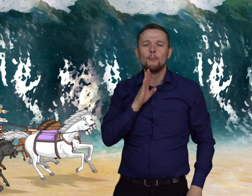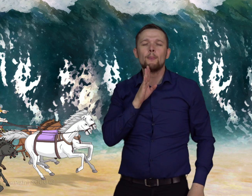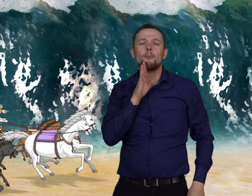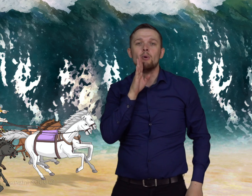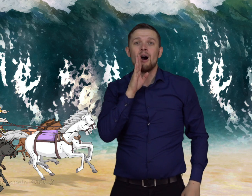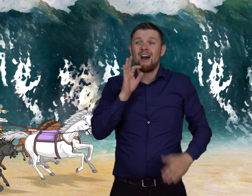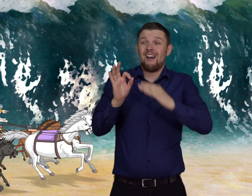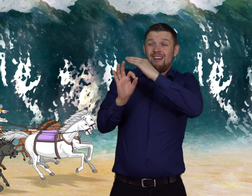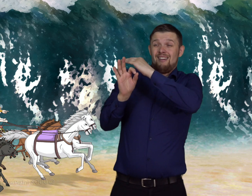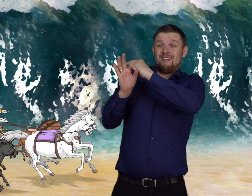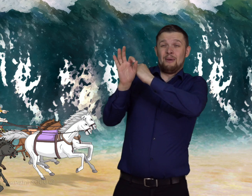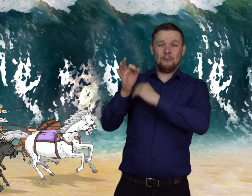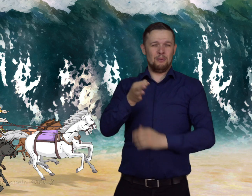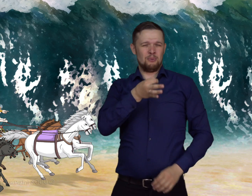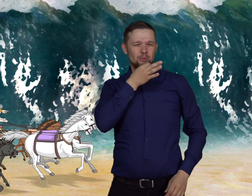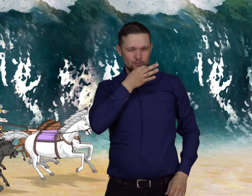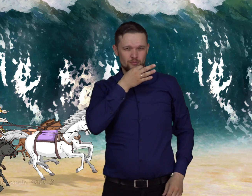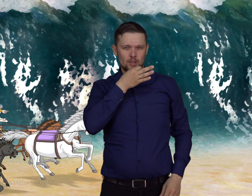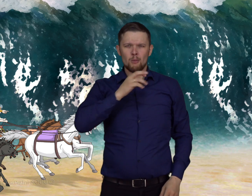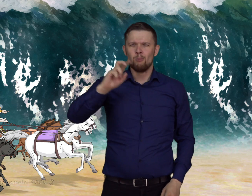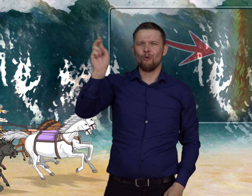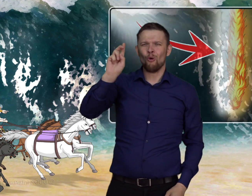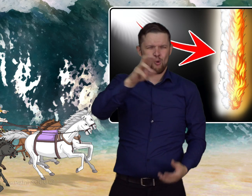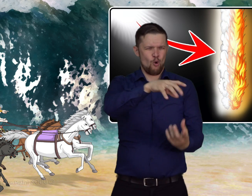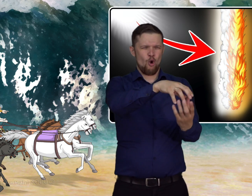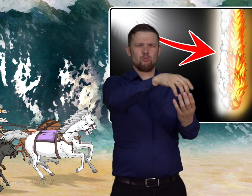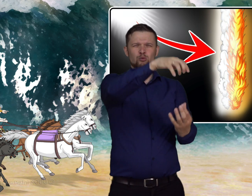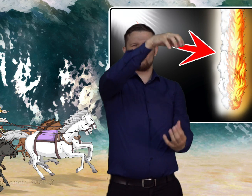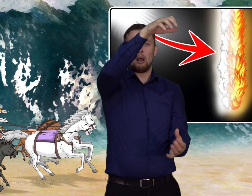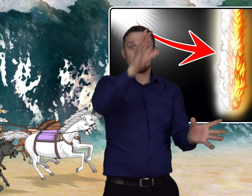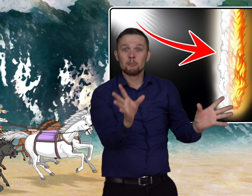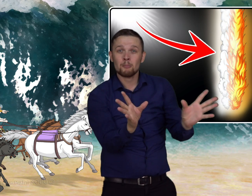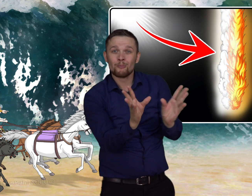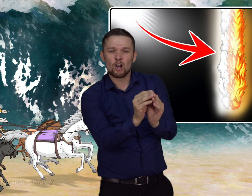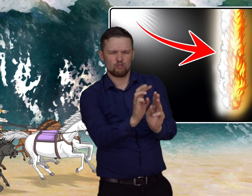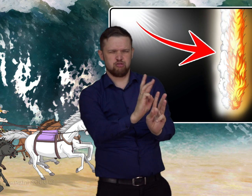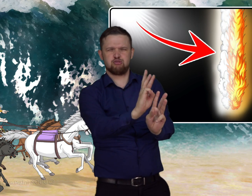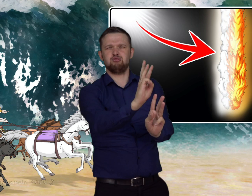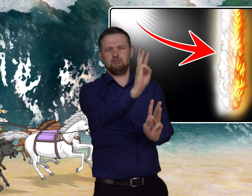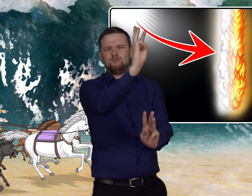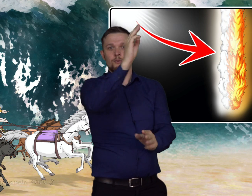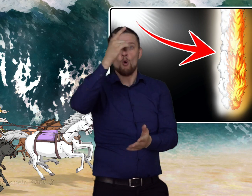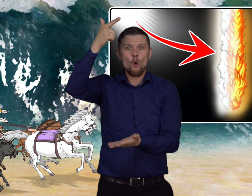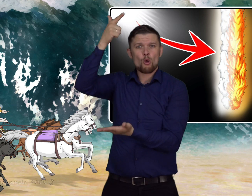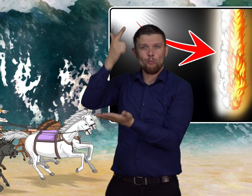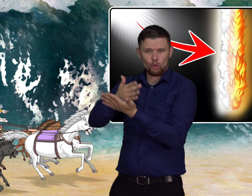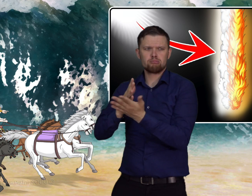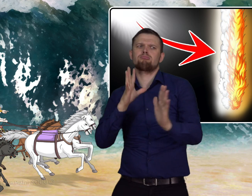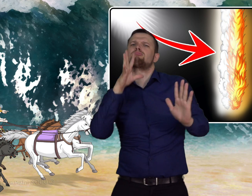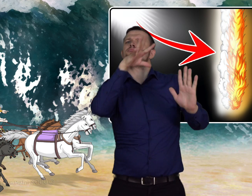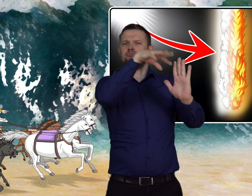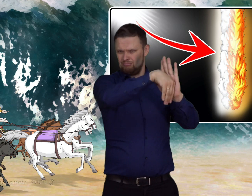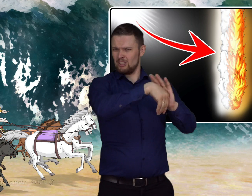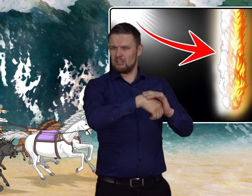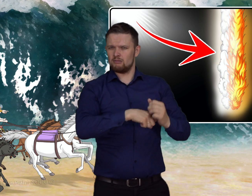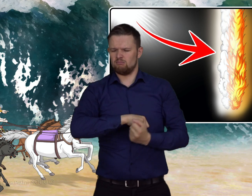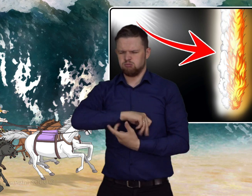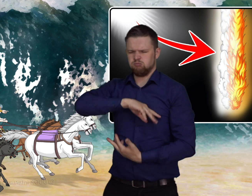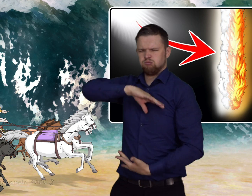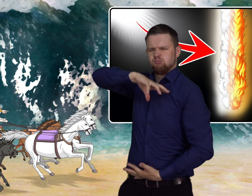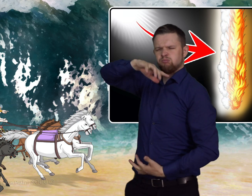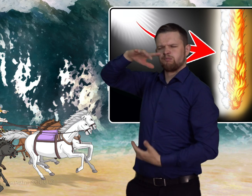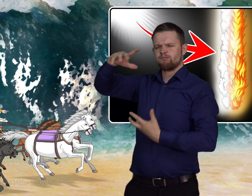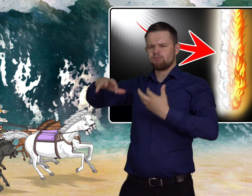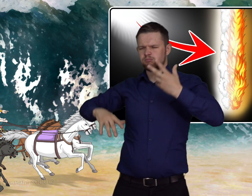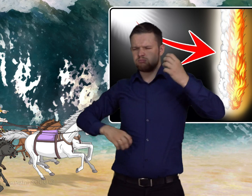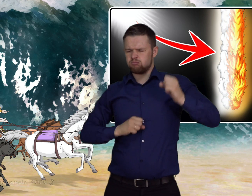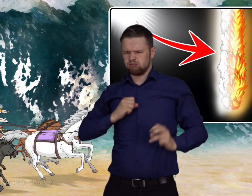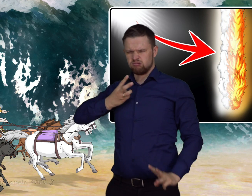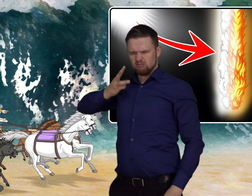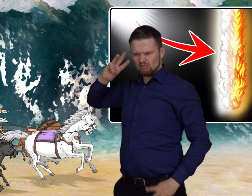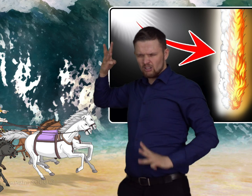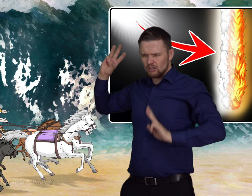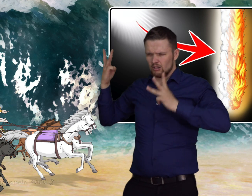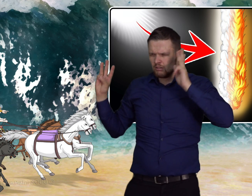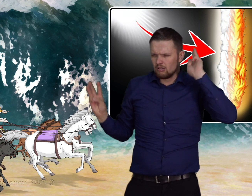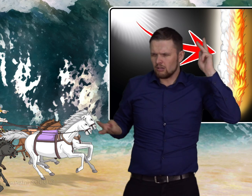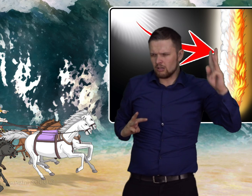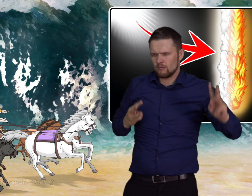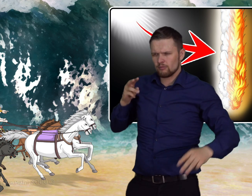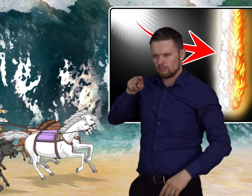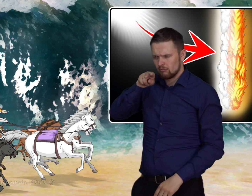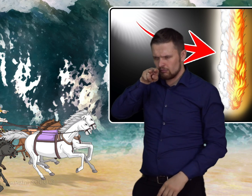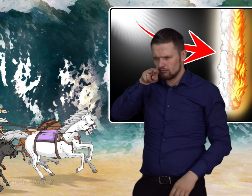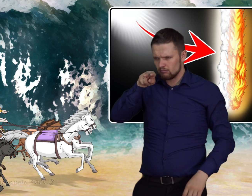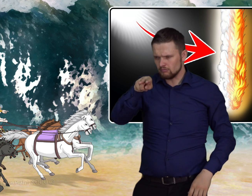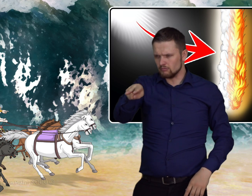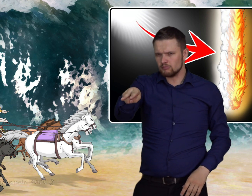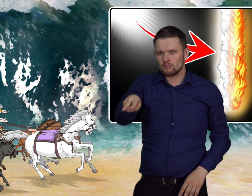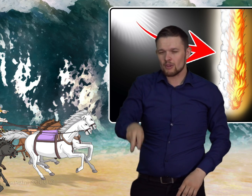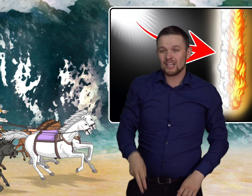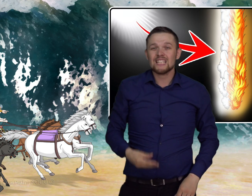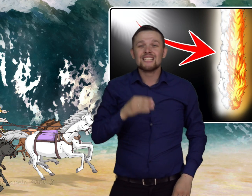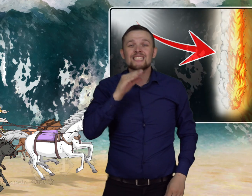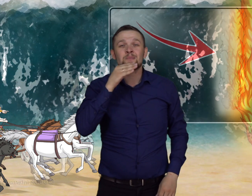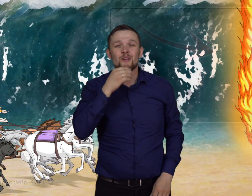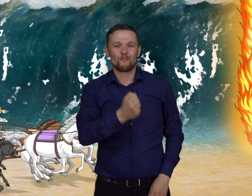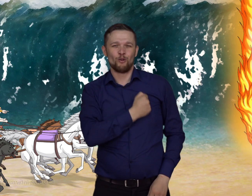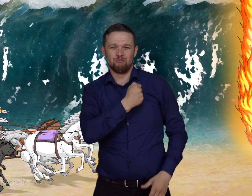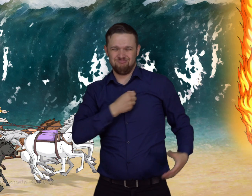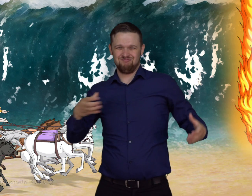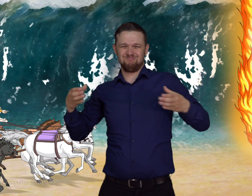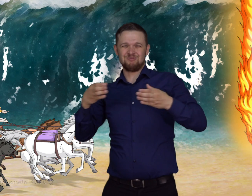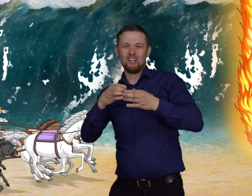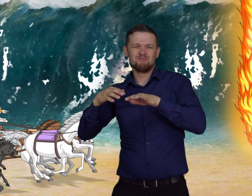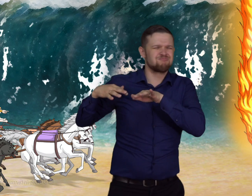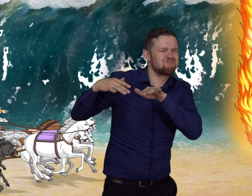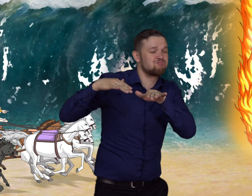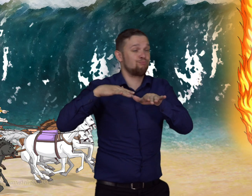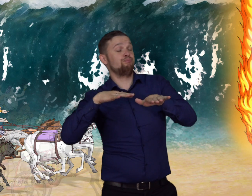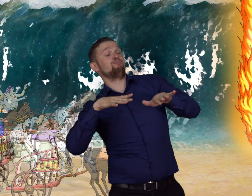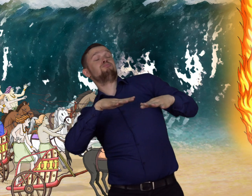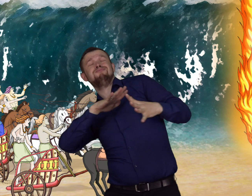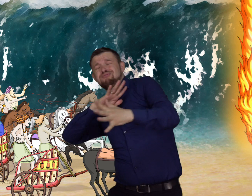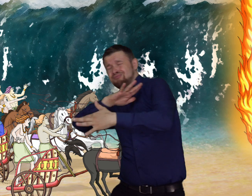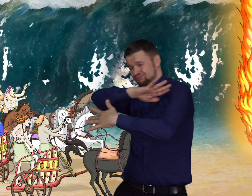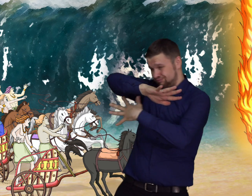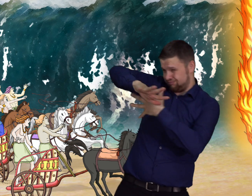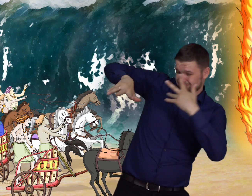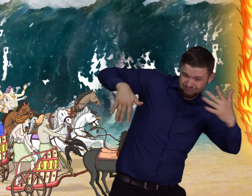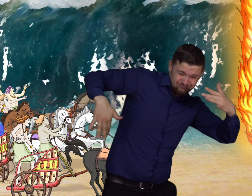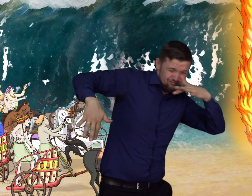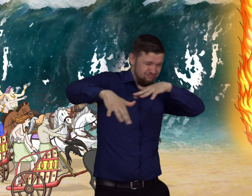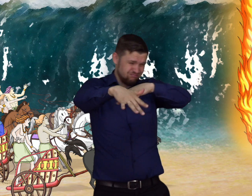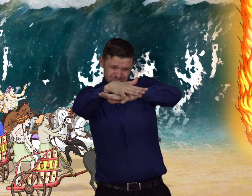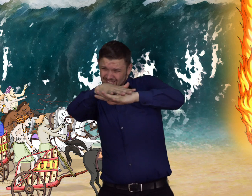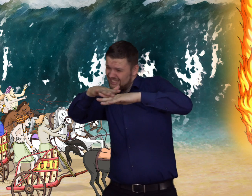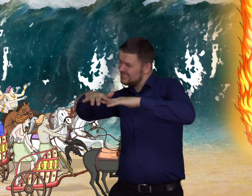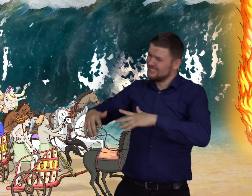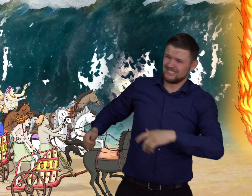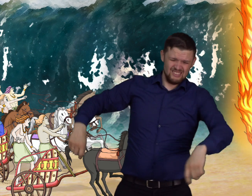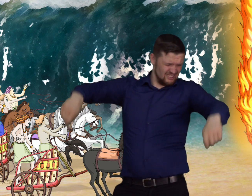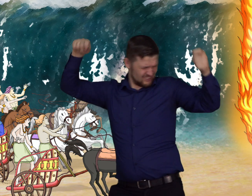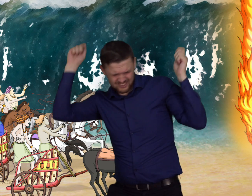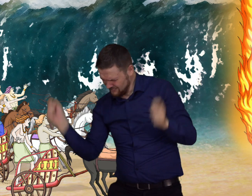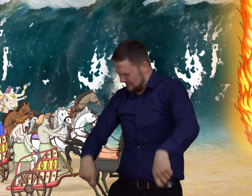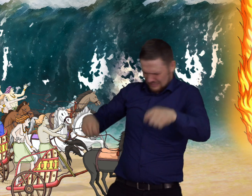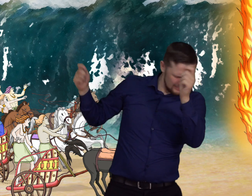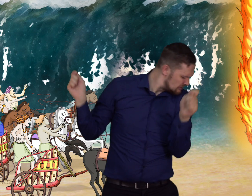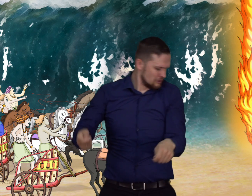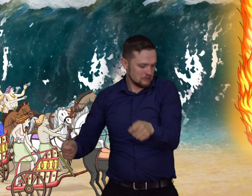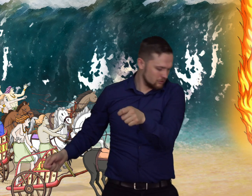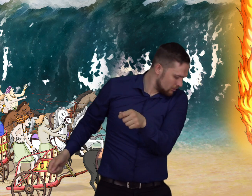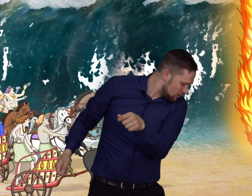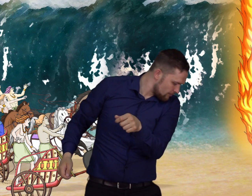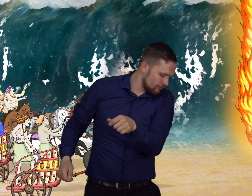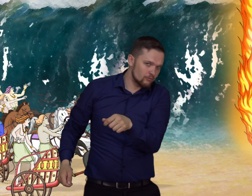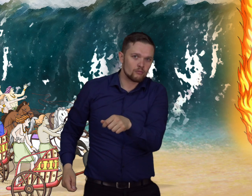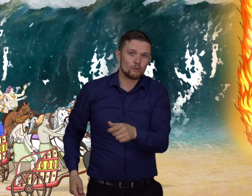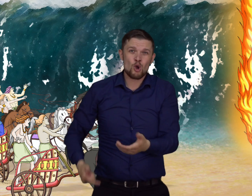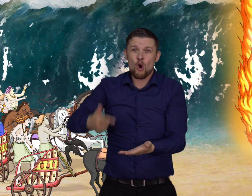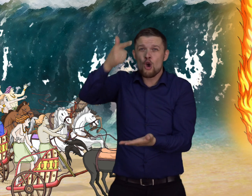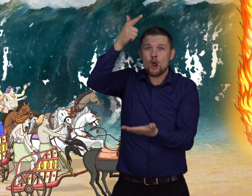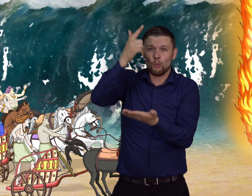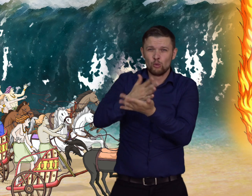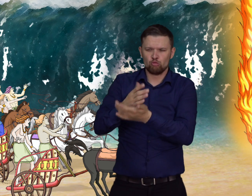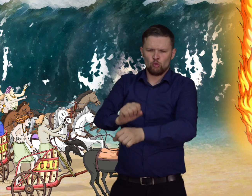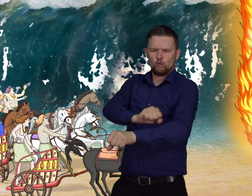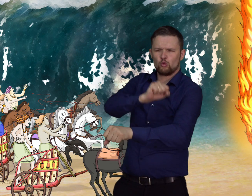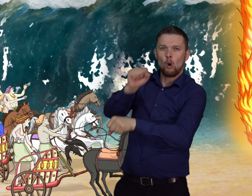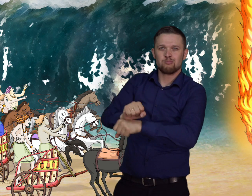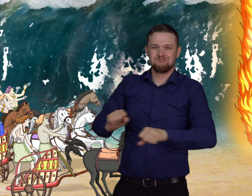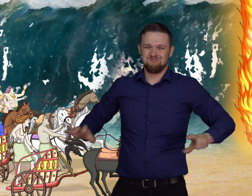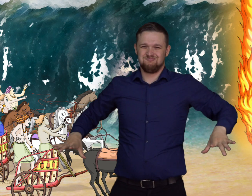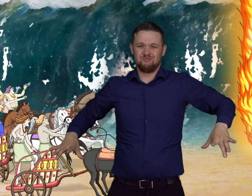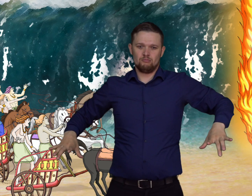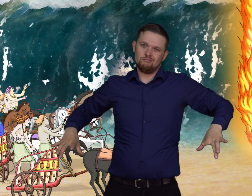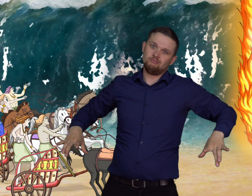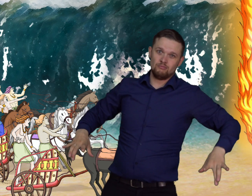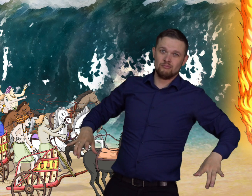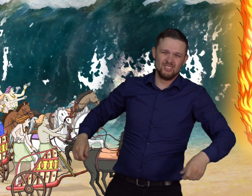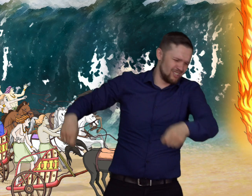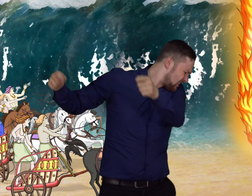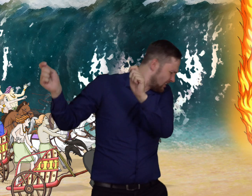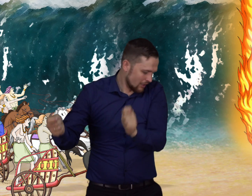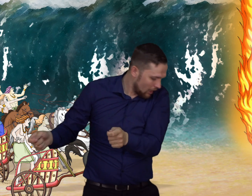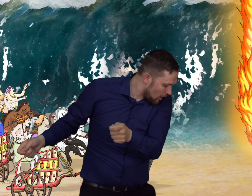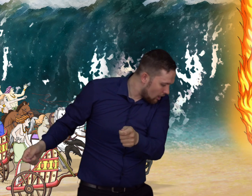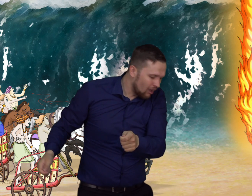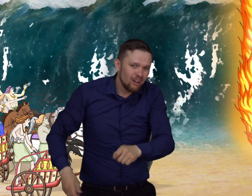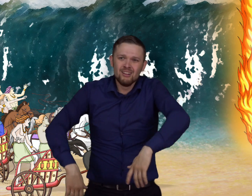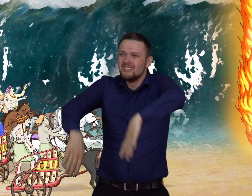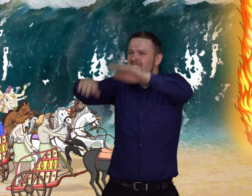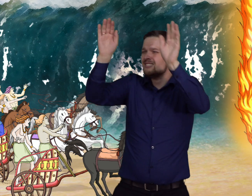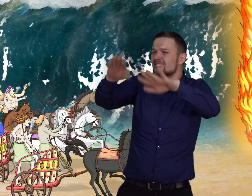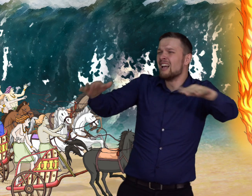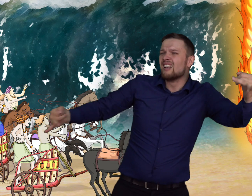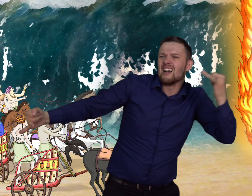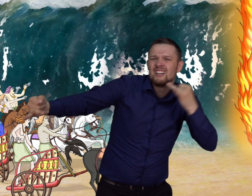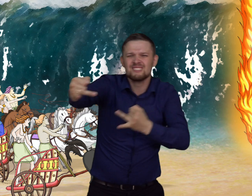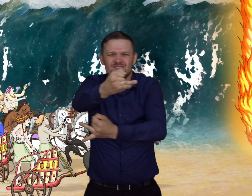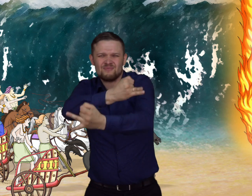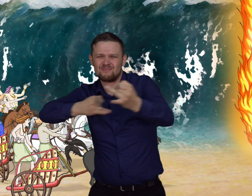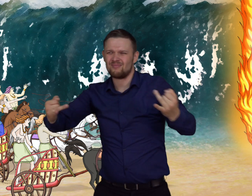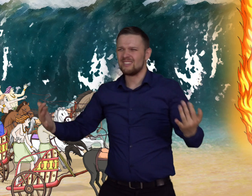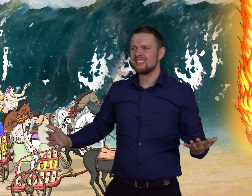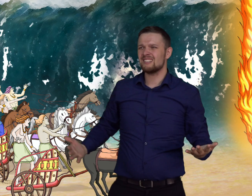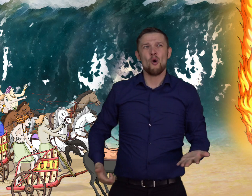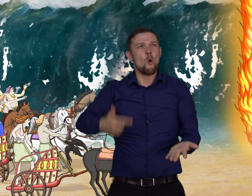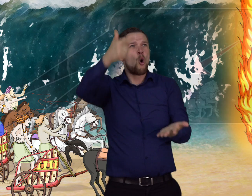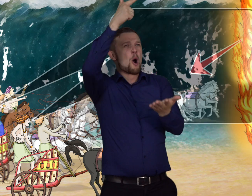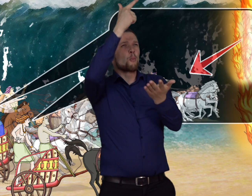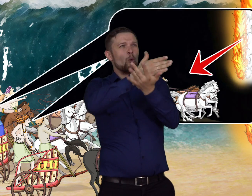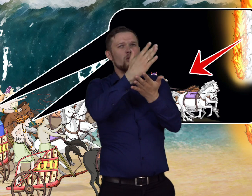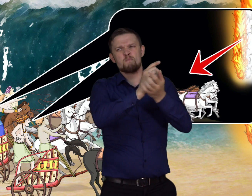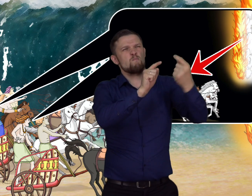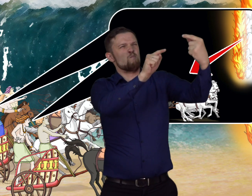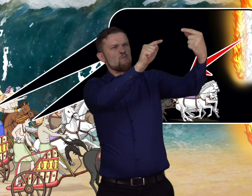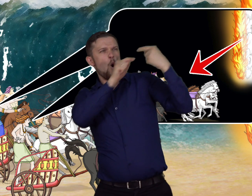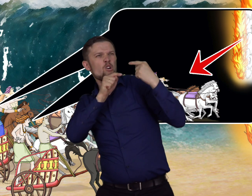At morning watch, however, the LORD looked down on the army of the Egyptians from the pillar of fire and cloud, and He threw their camp into confusion. He caused their chariot wheels to wobble, so that they had difficulty driving.